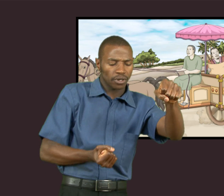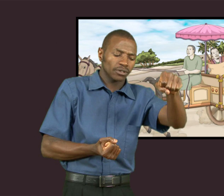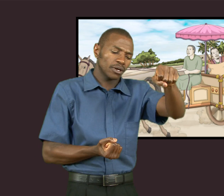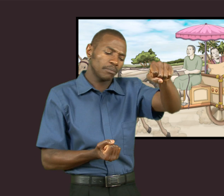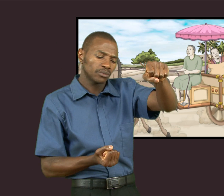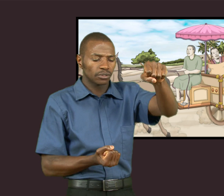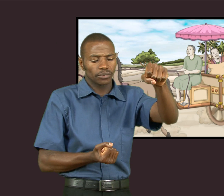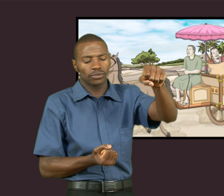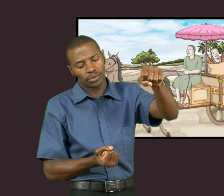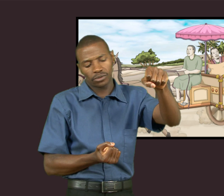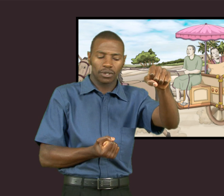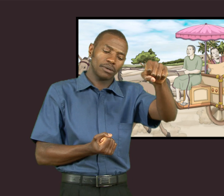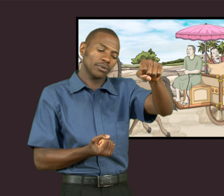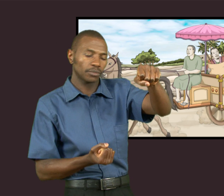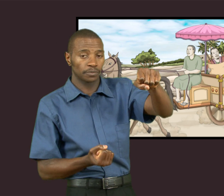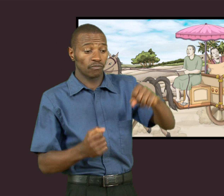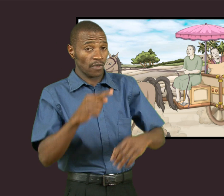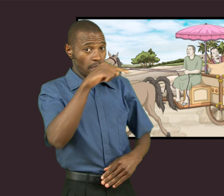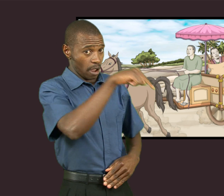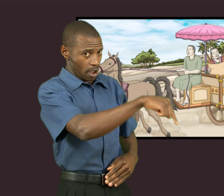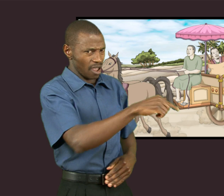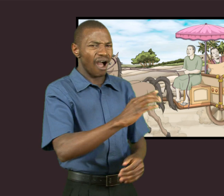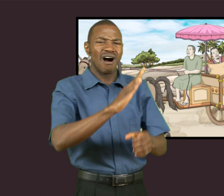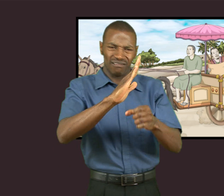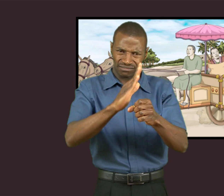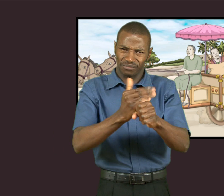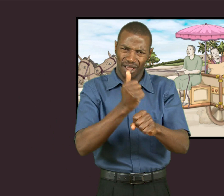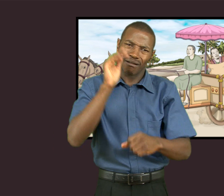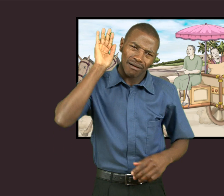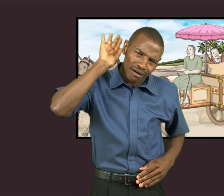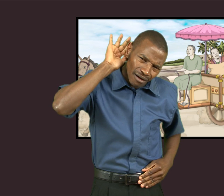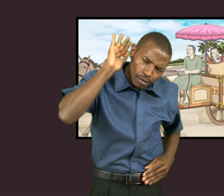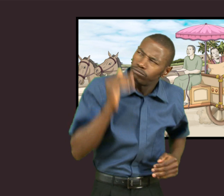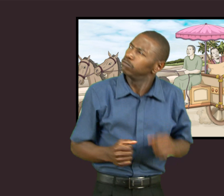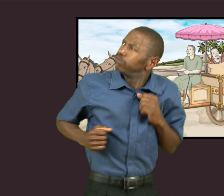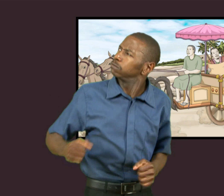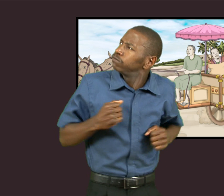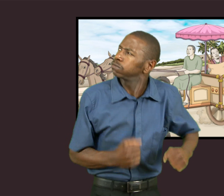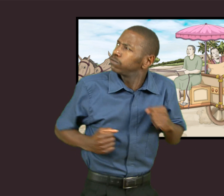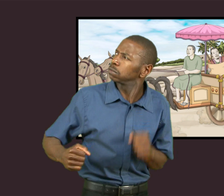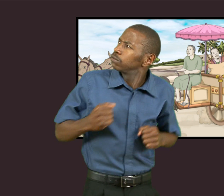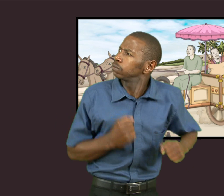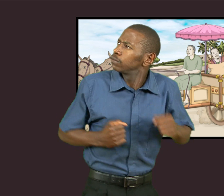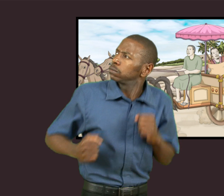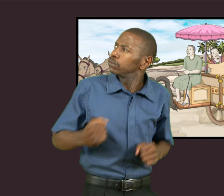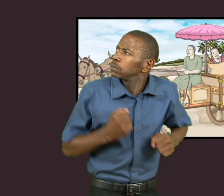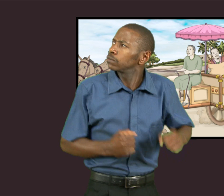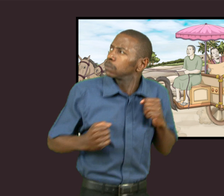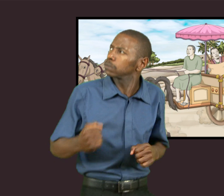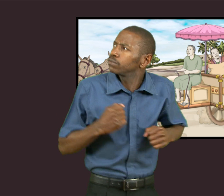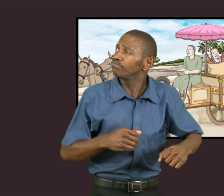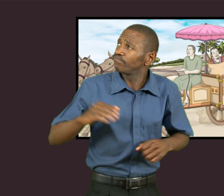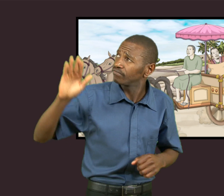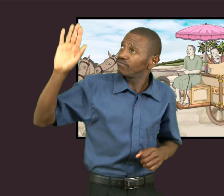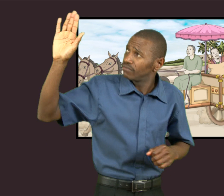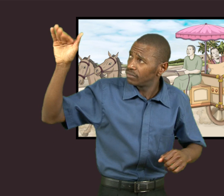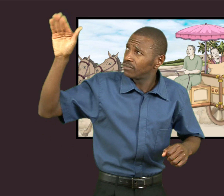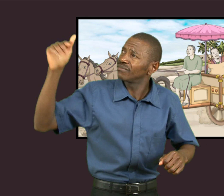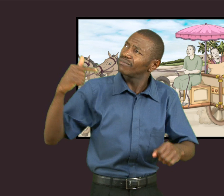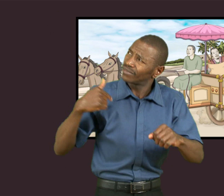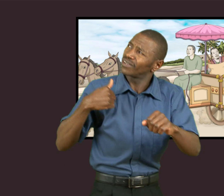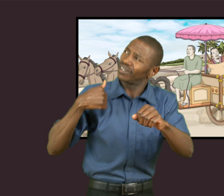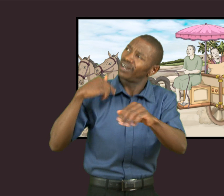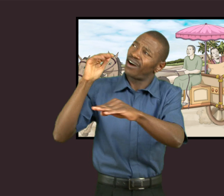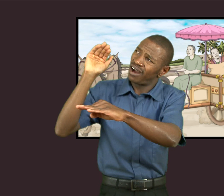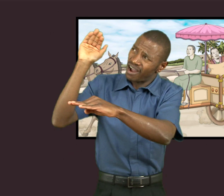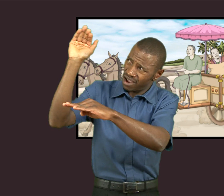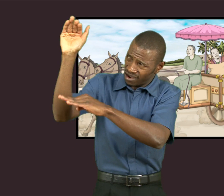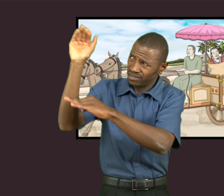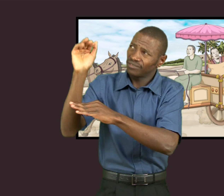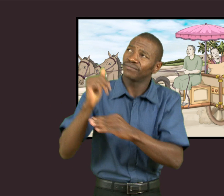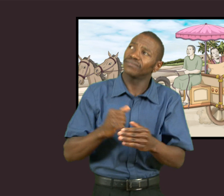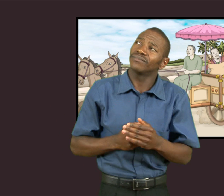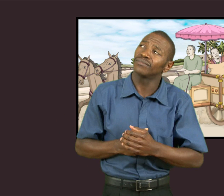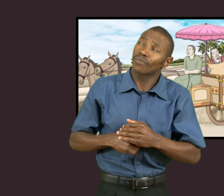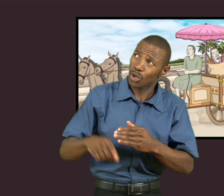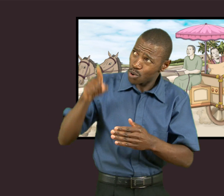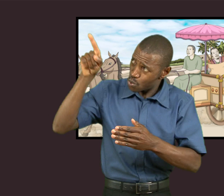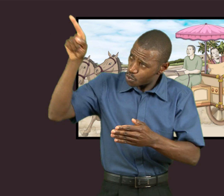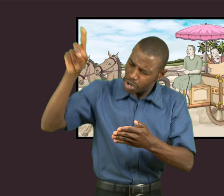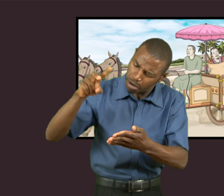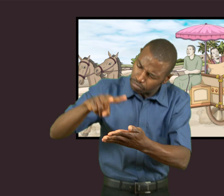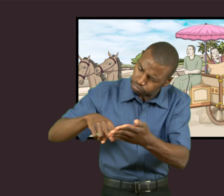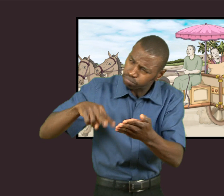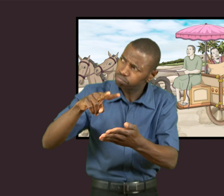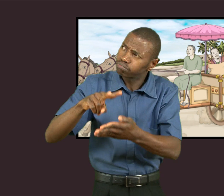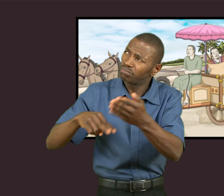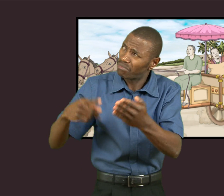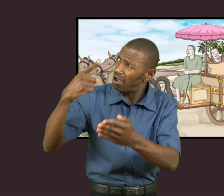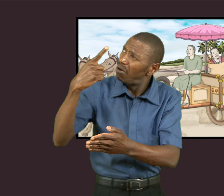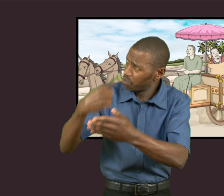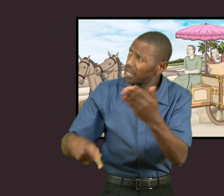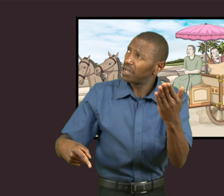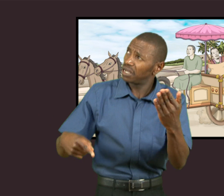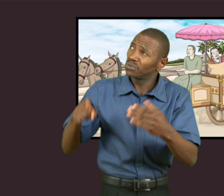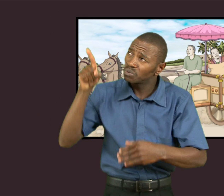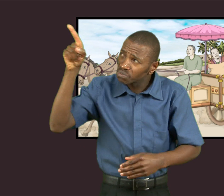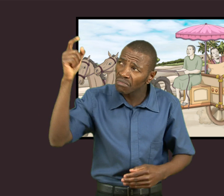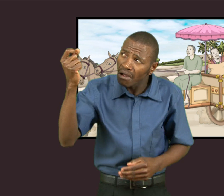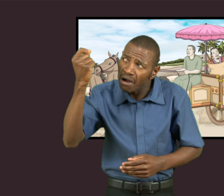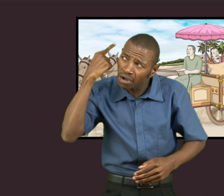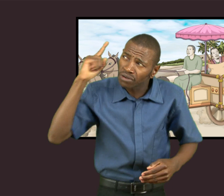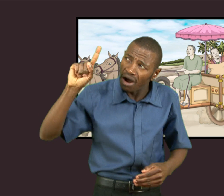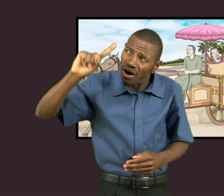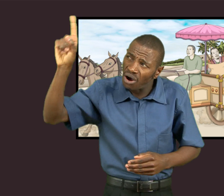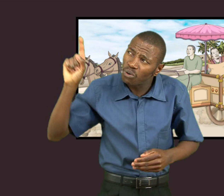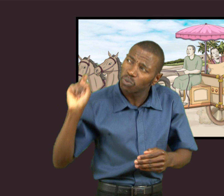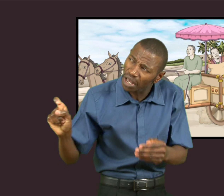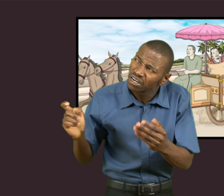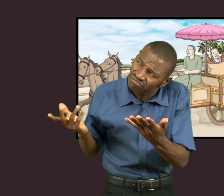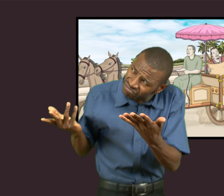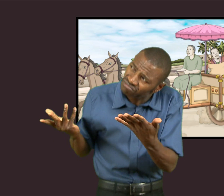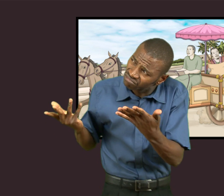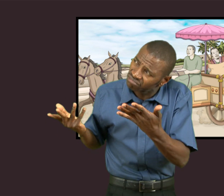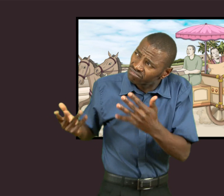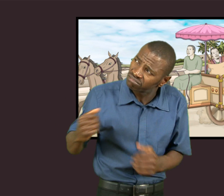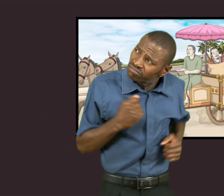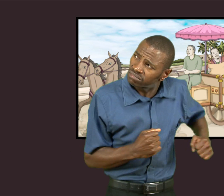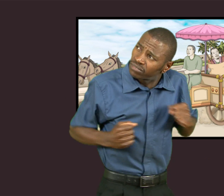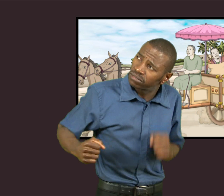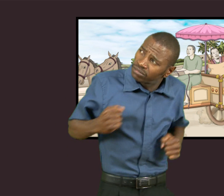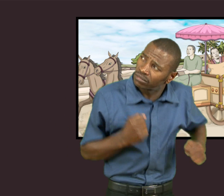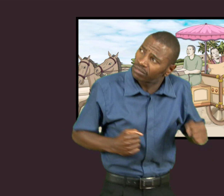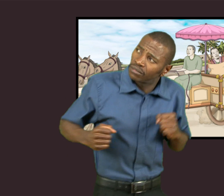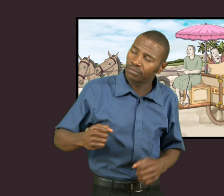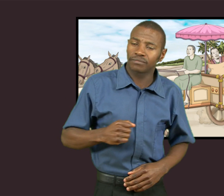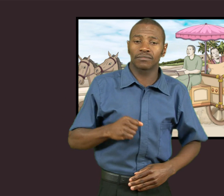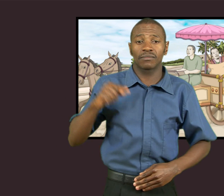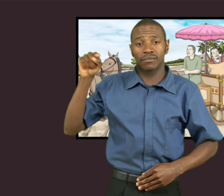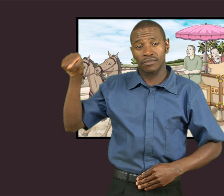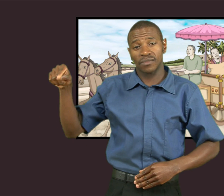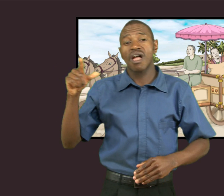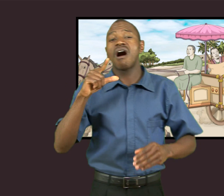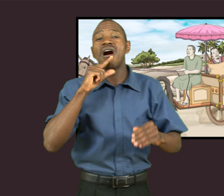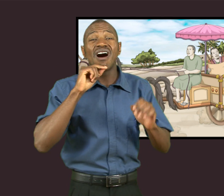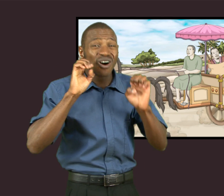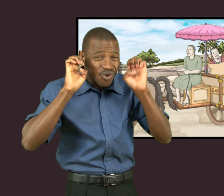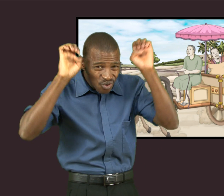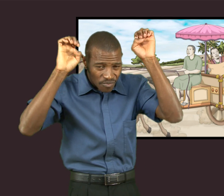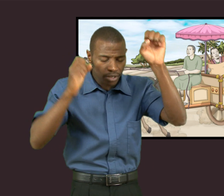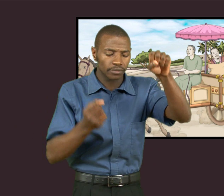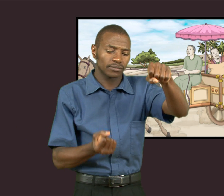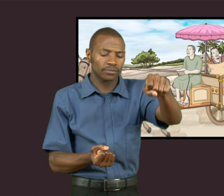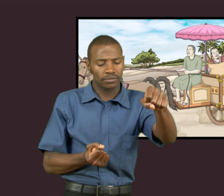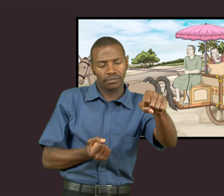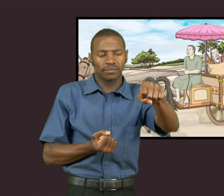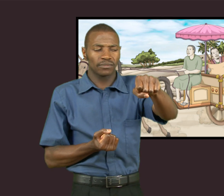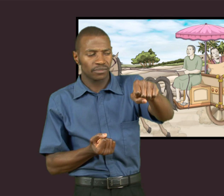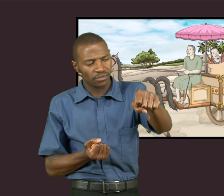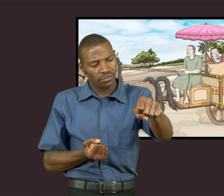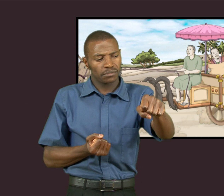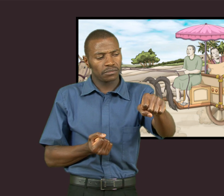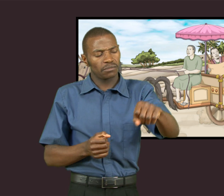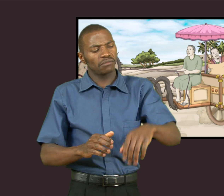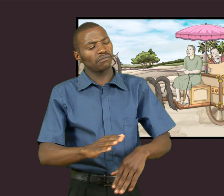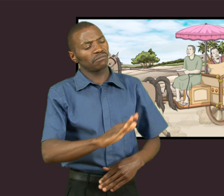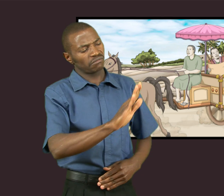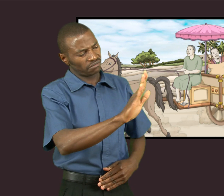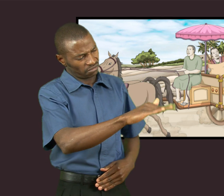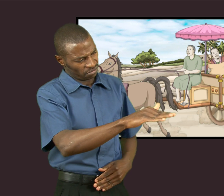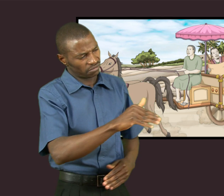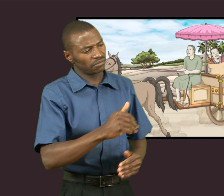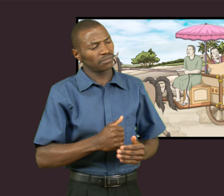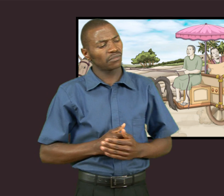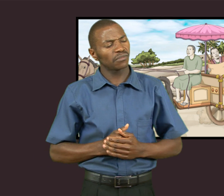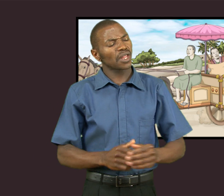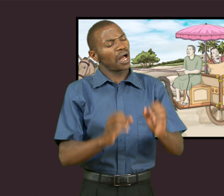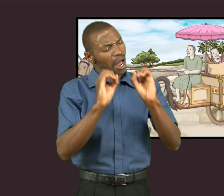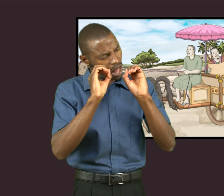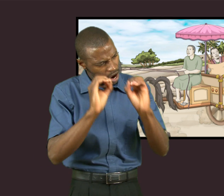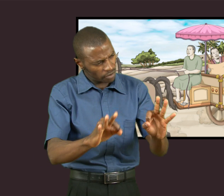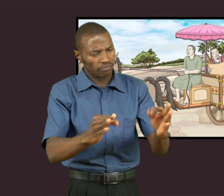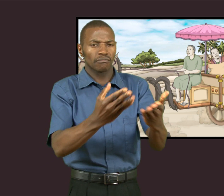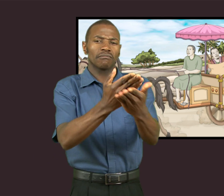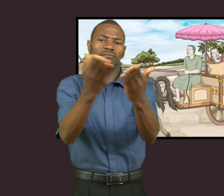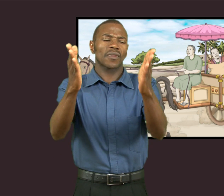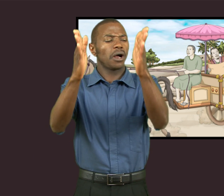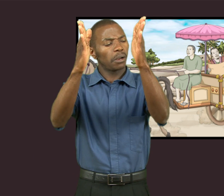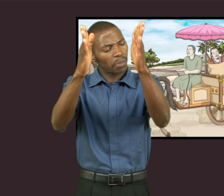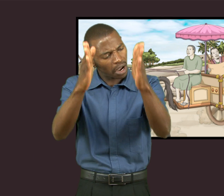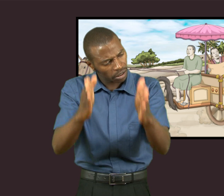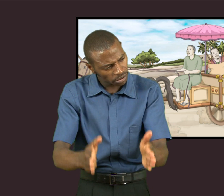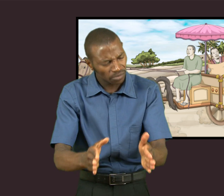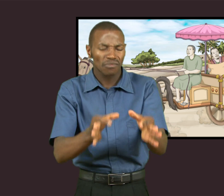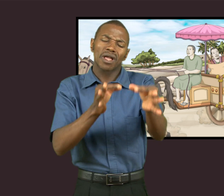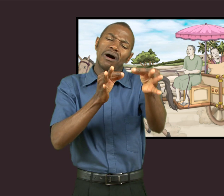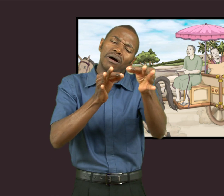“Do you understand what you are reading?” Philip asked.